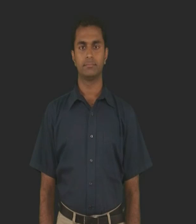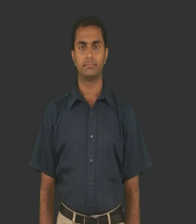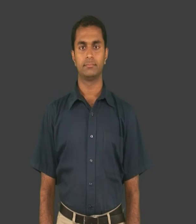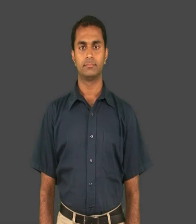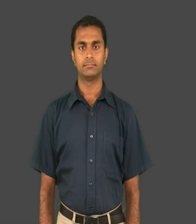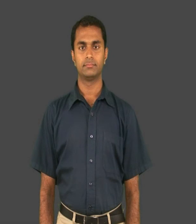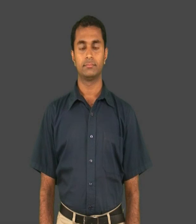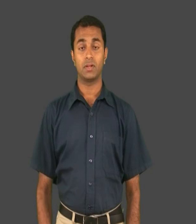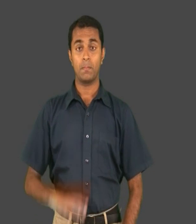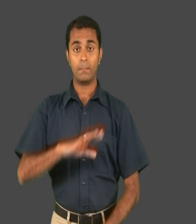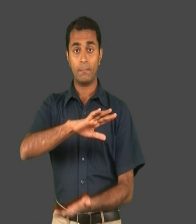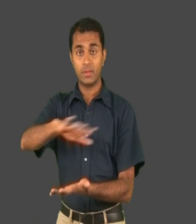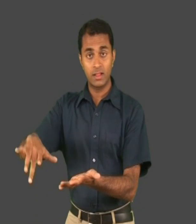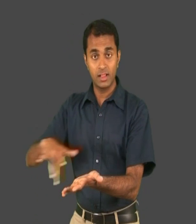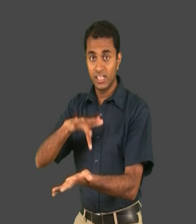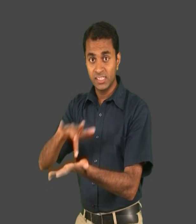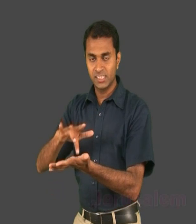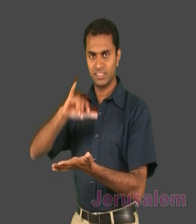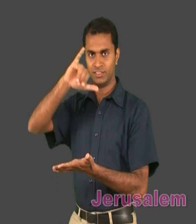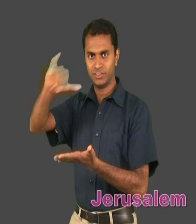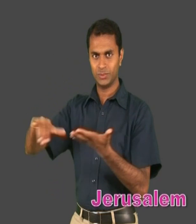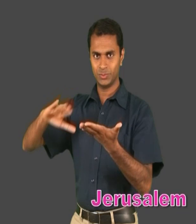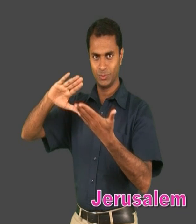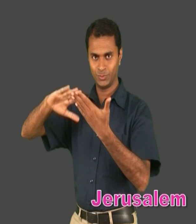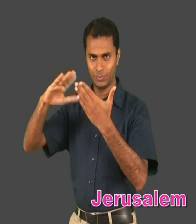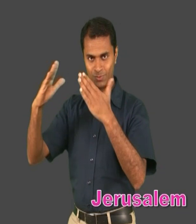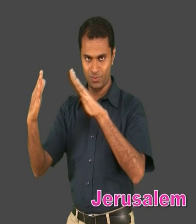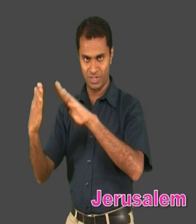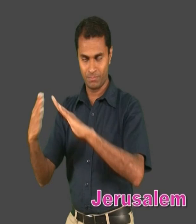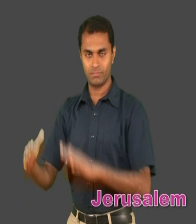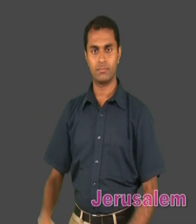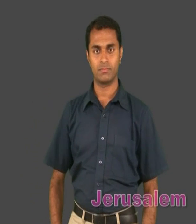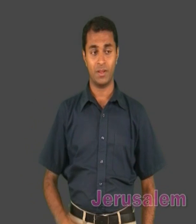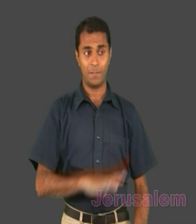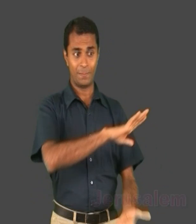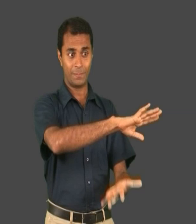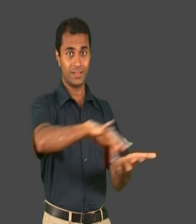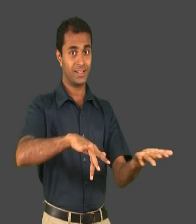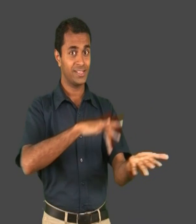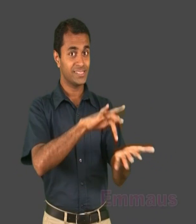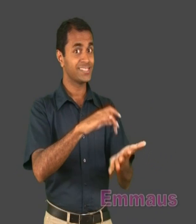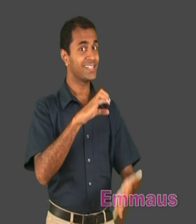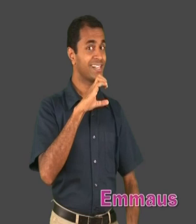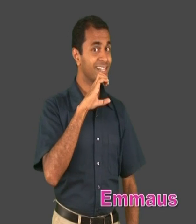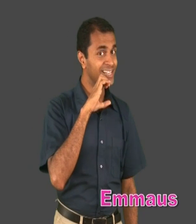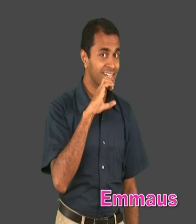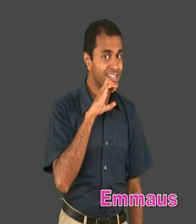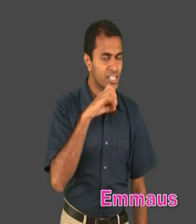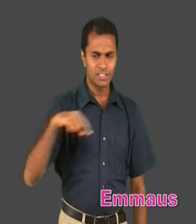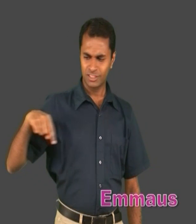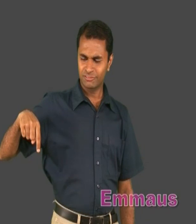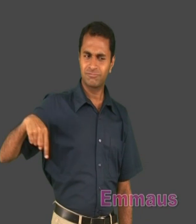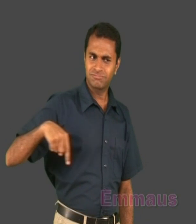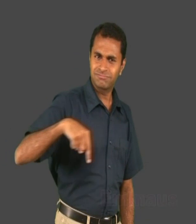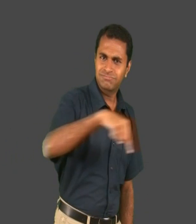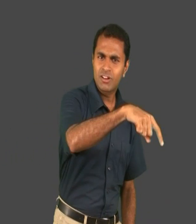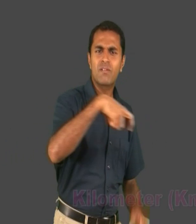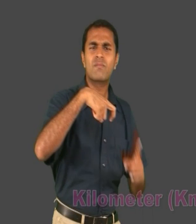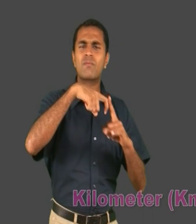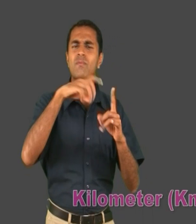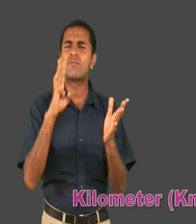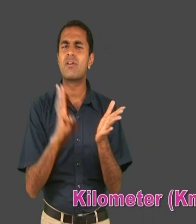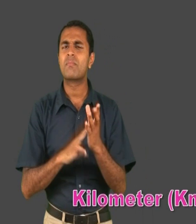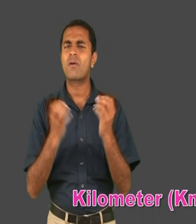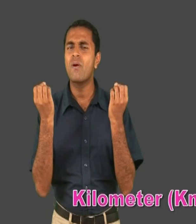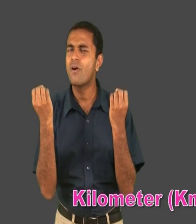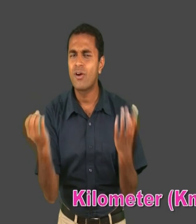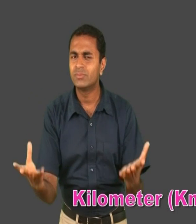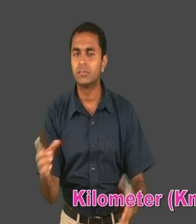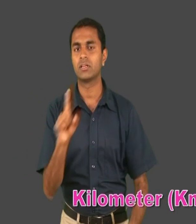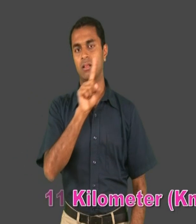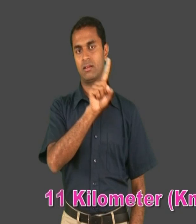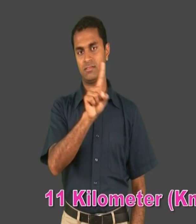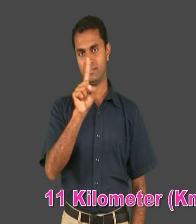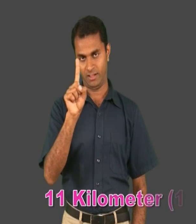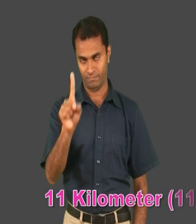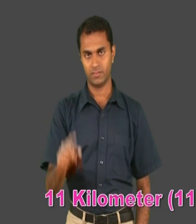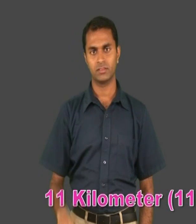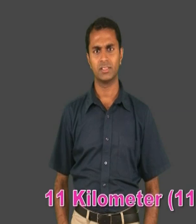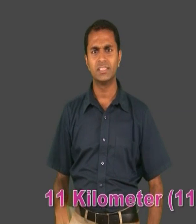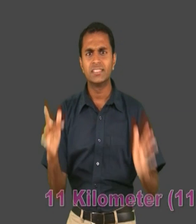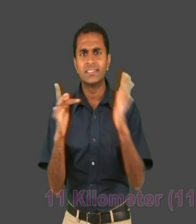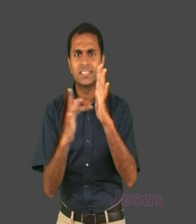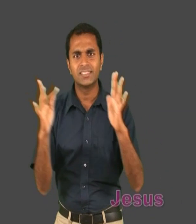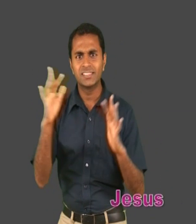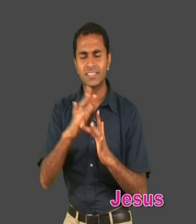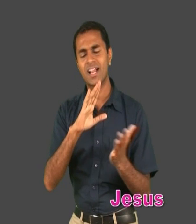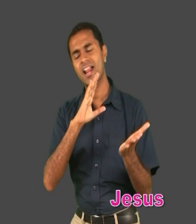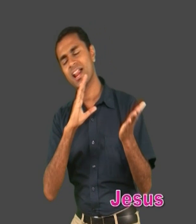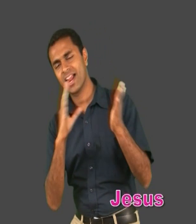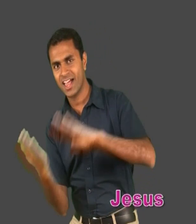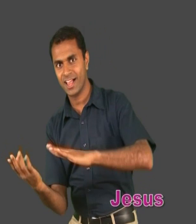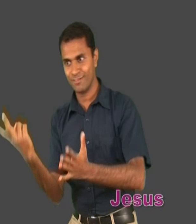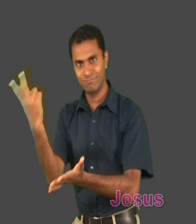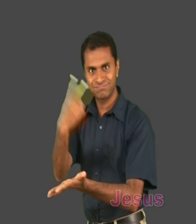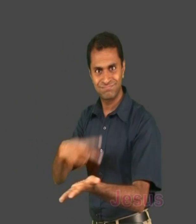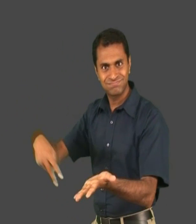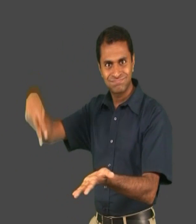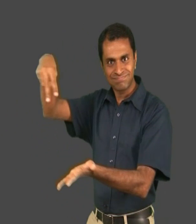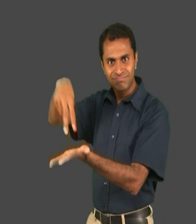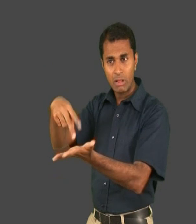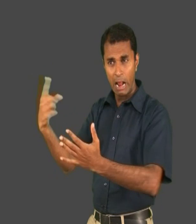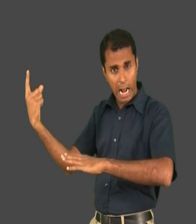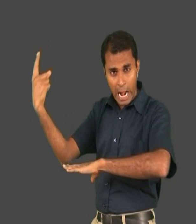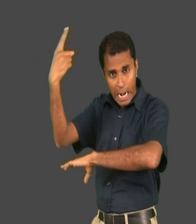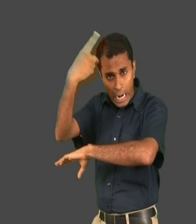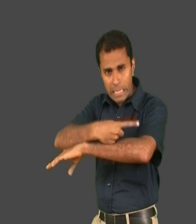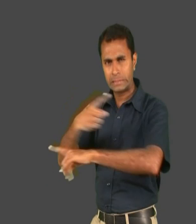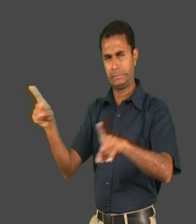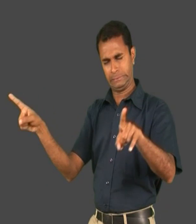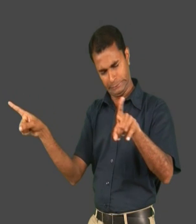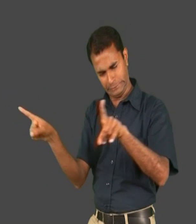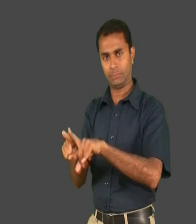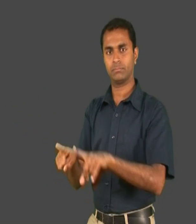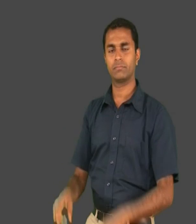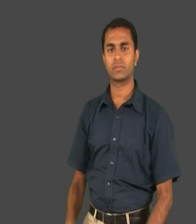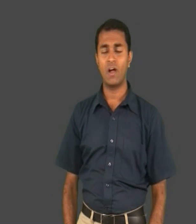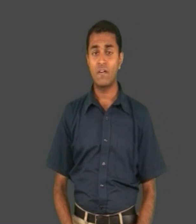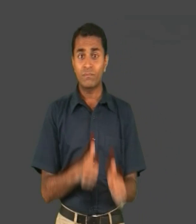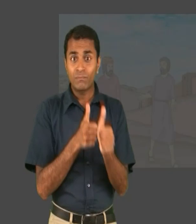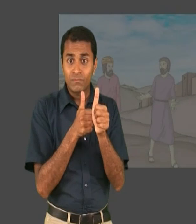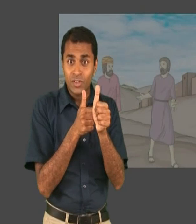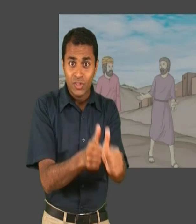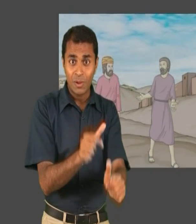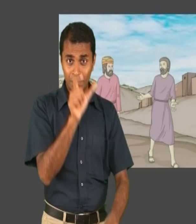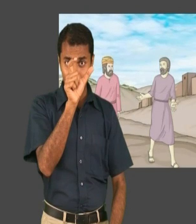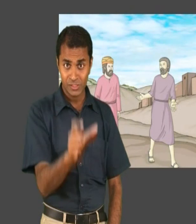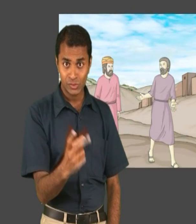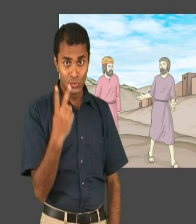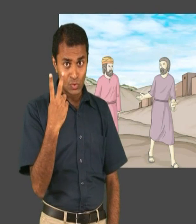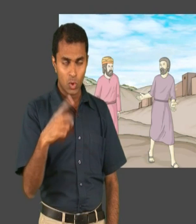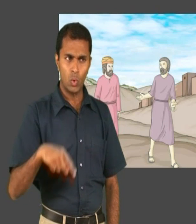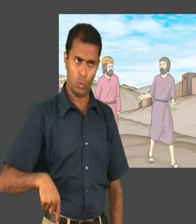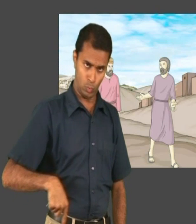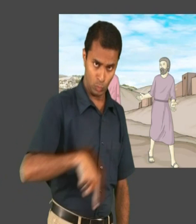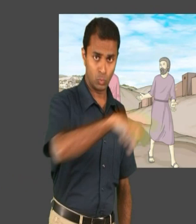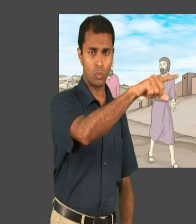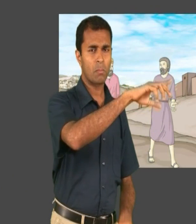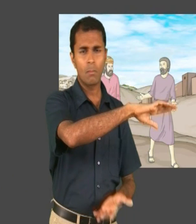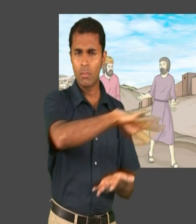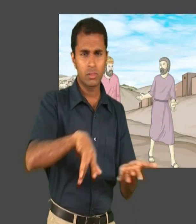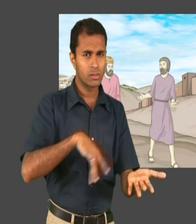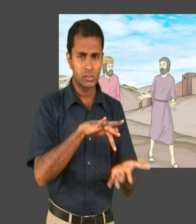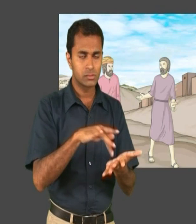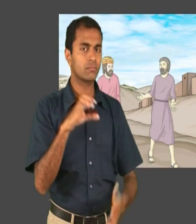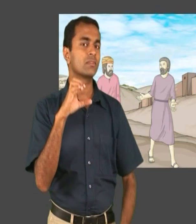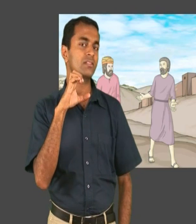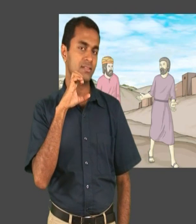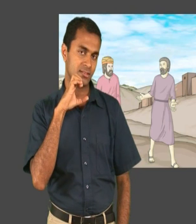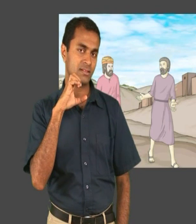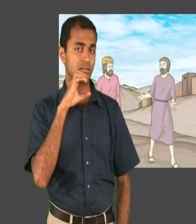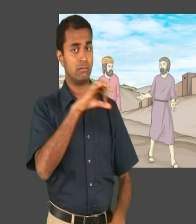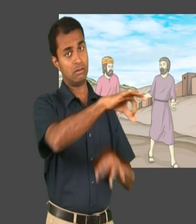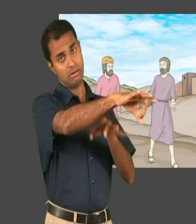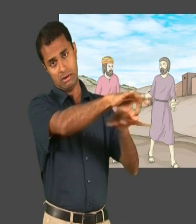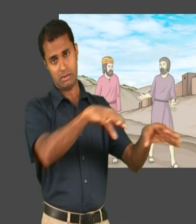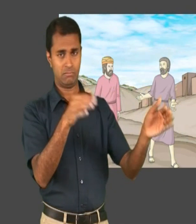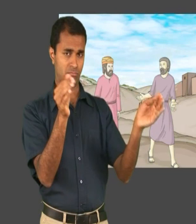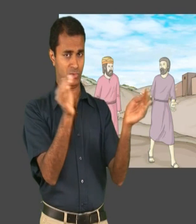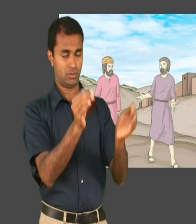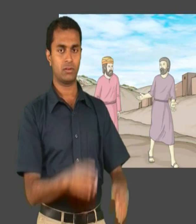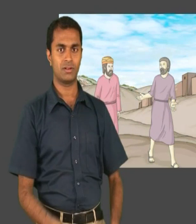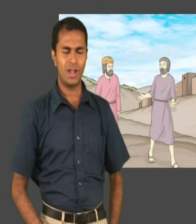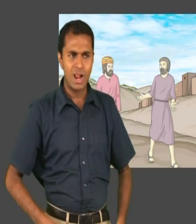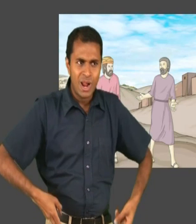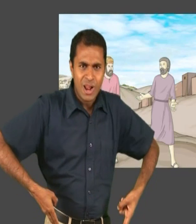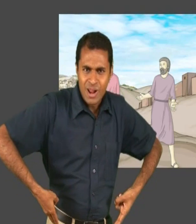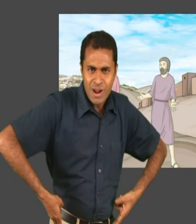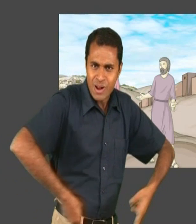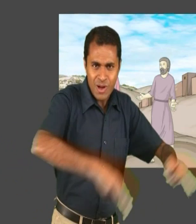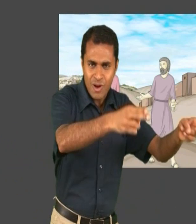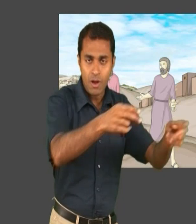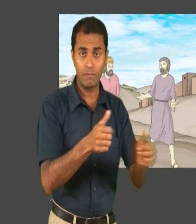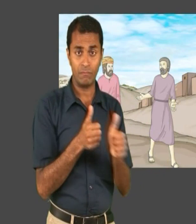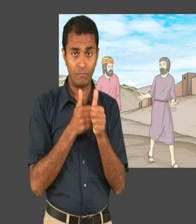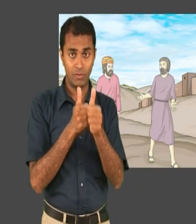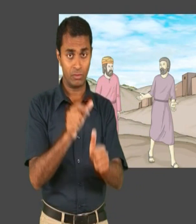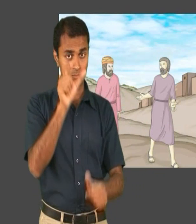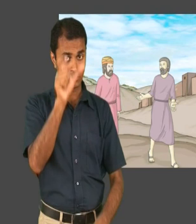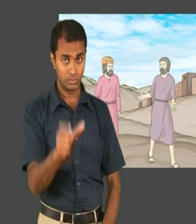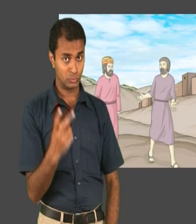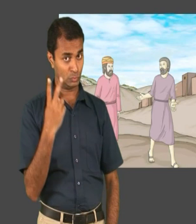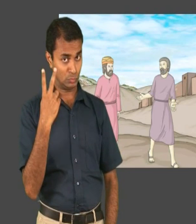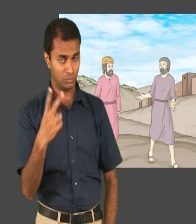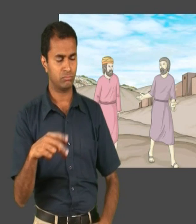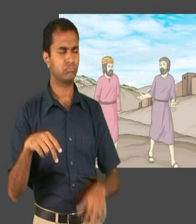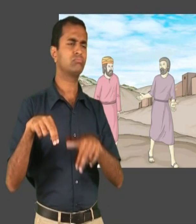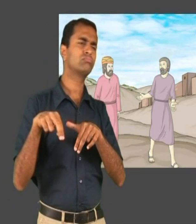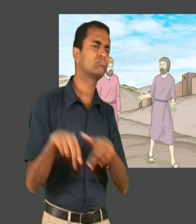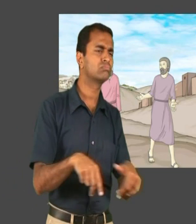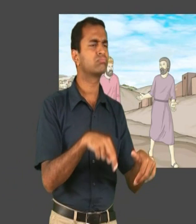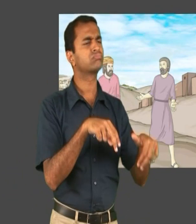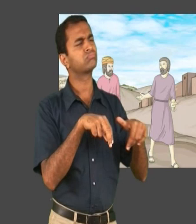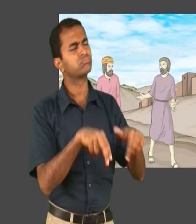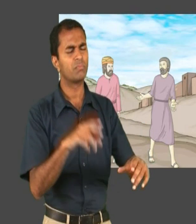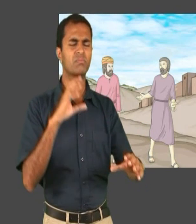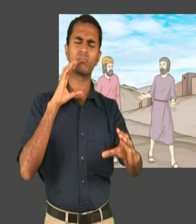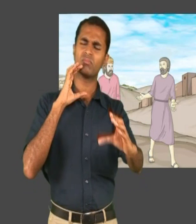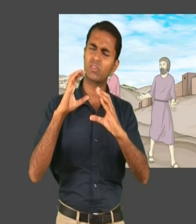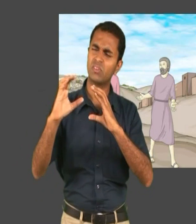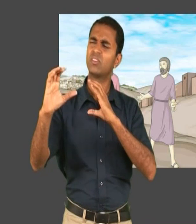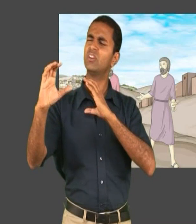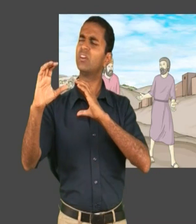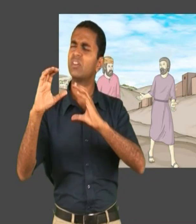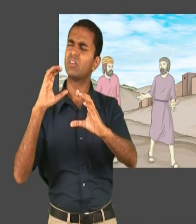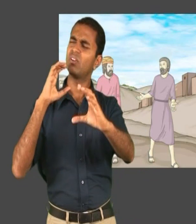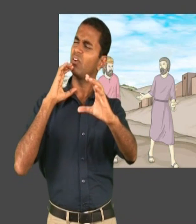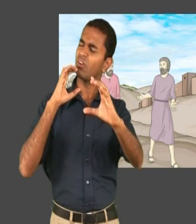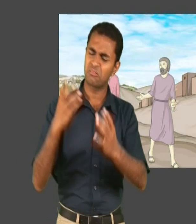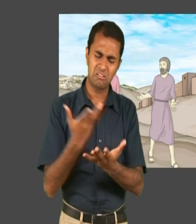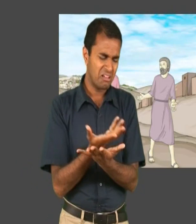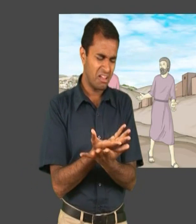That same day two of them were going to a village called Emmaus, about seven miles from Jerusalem.